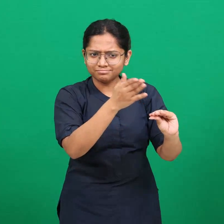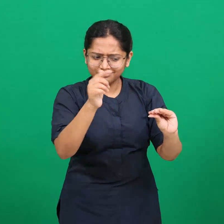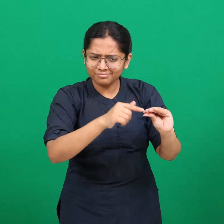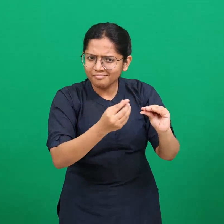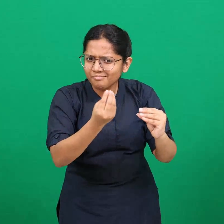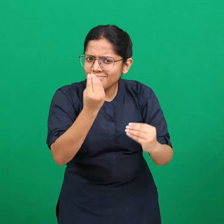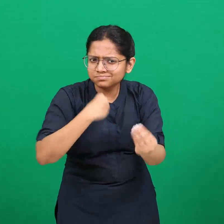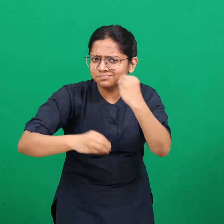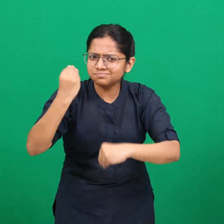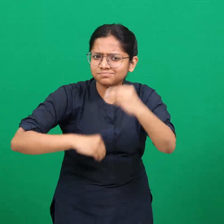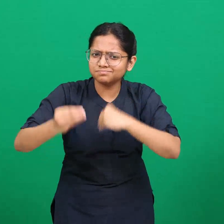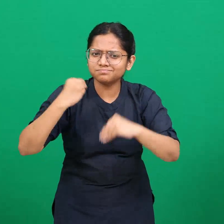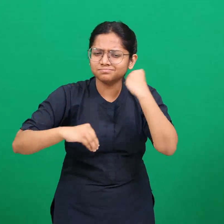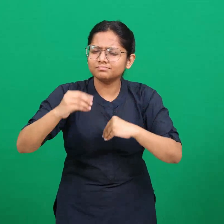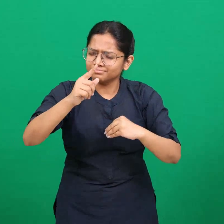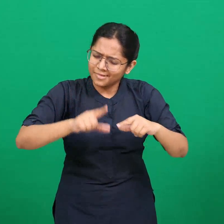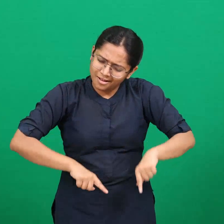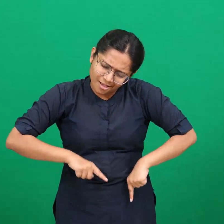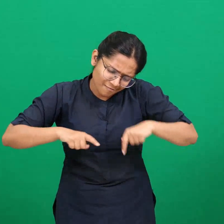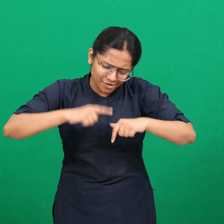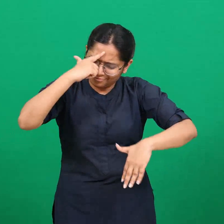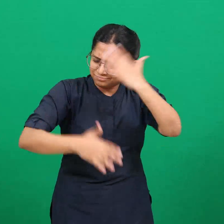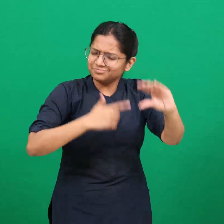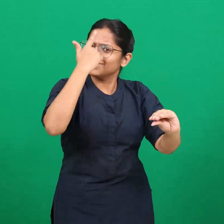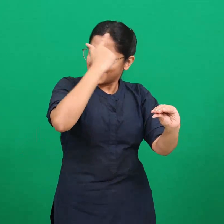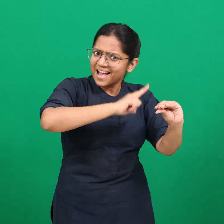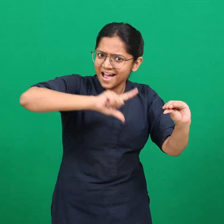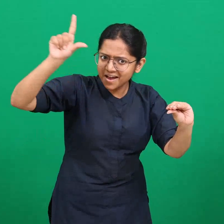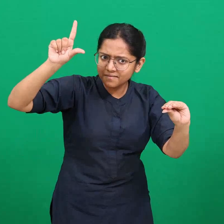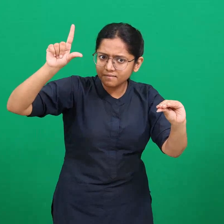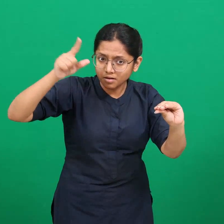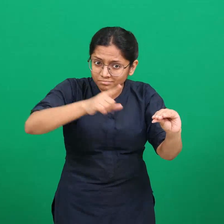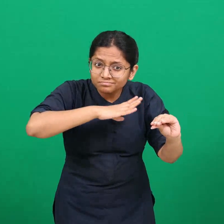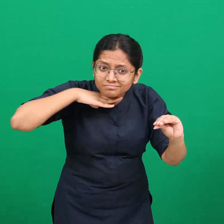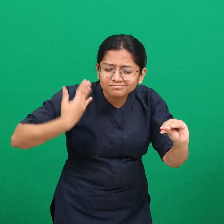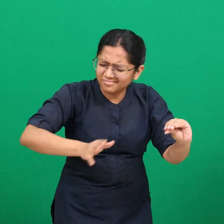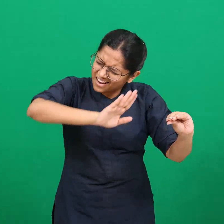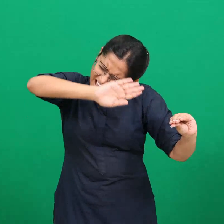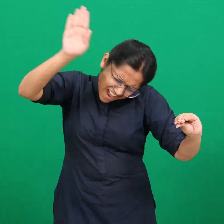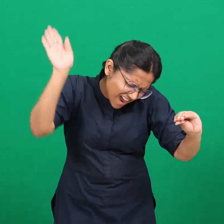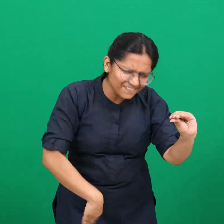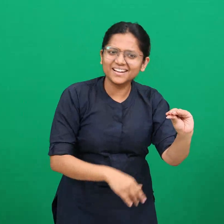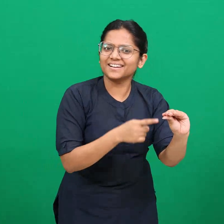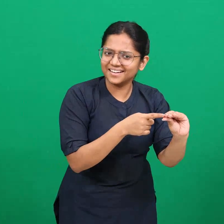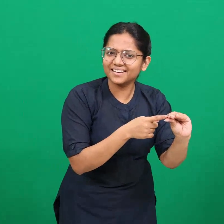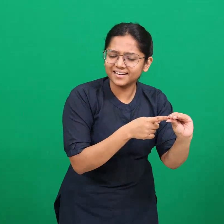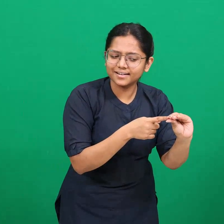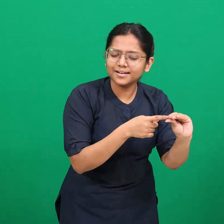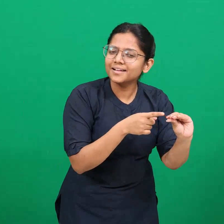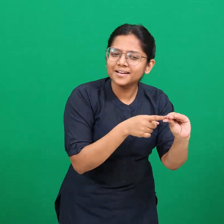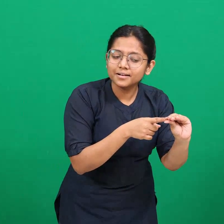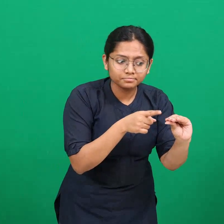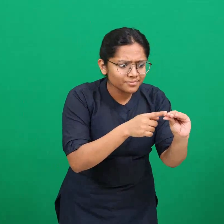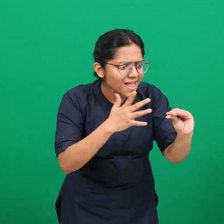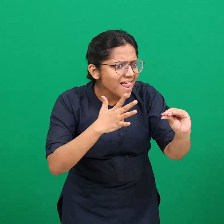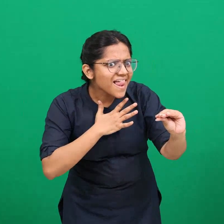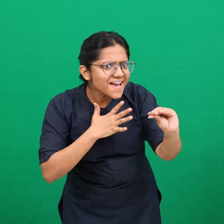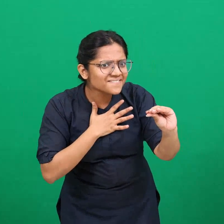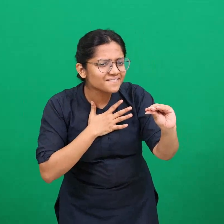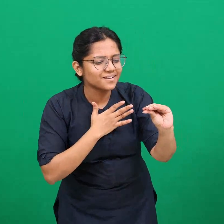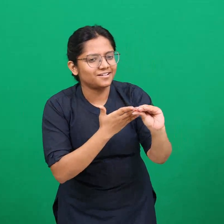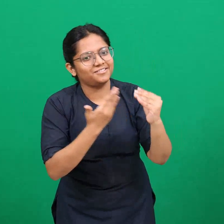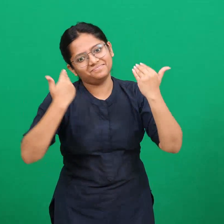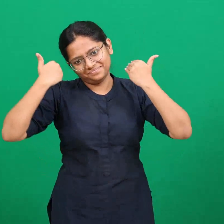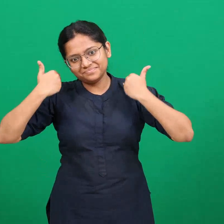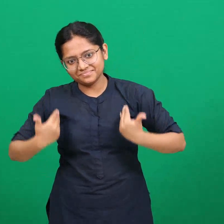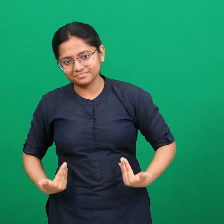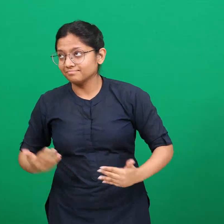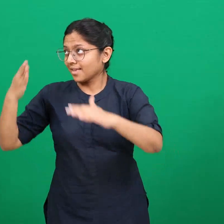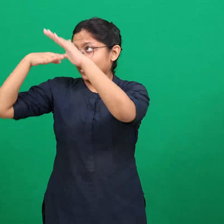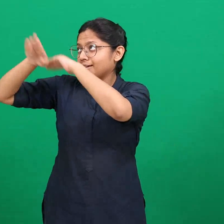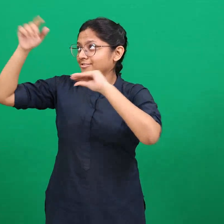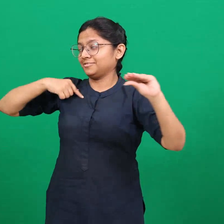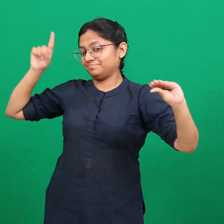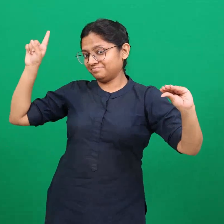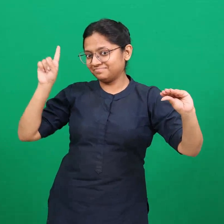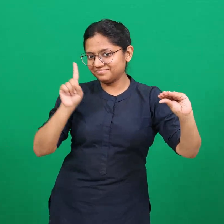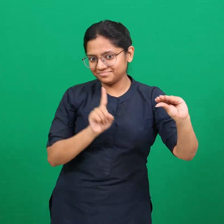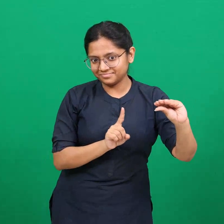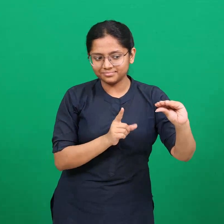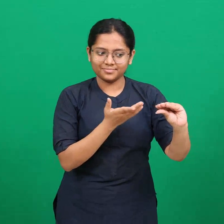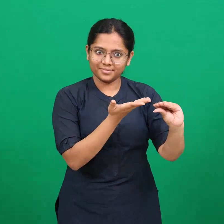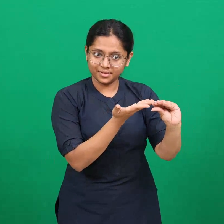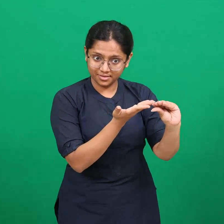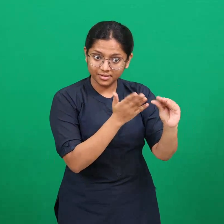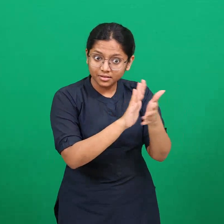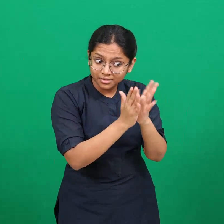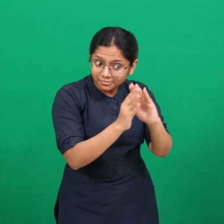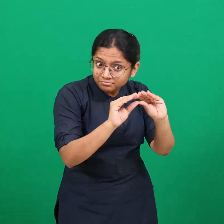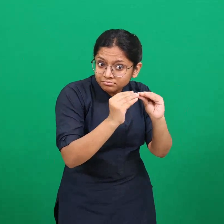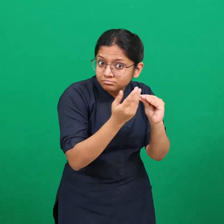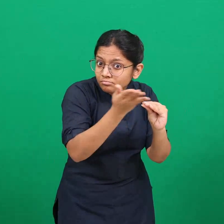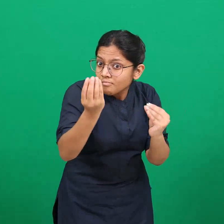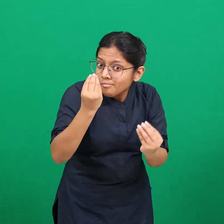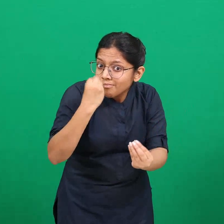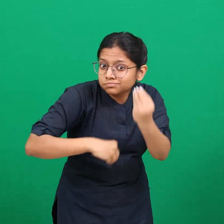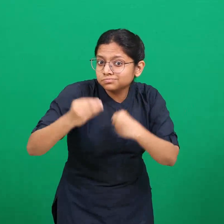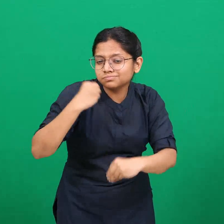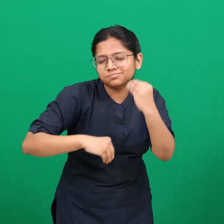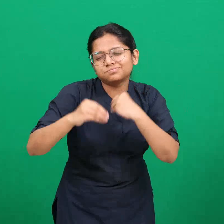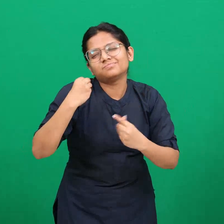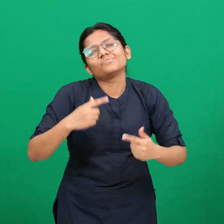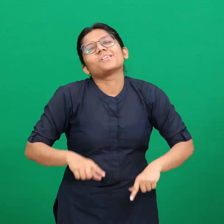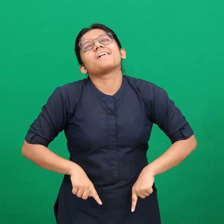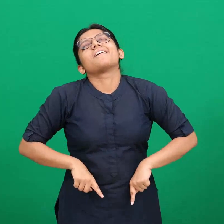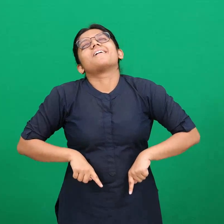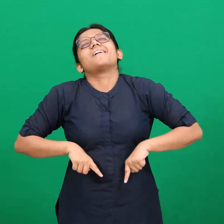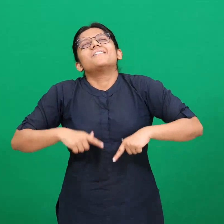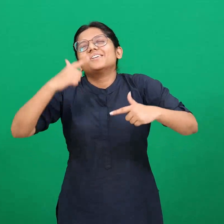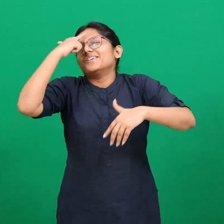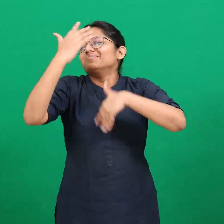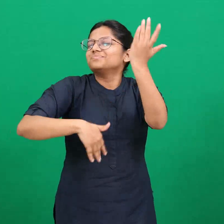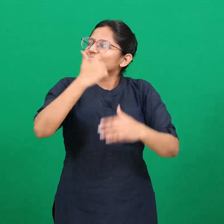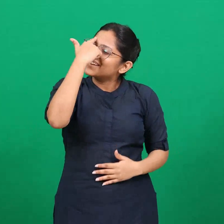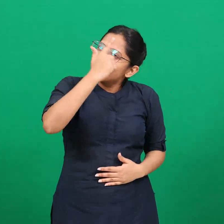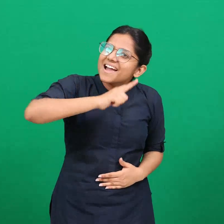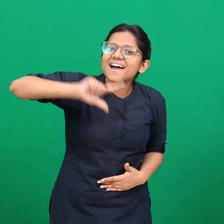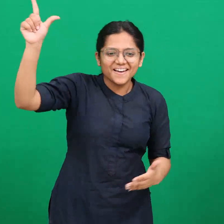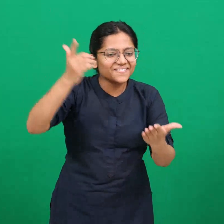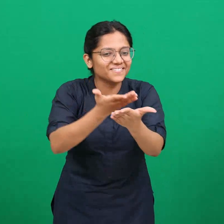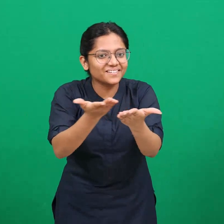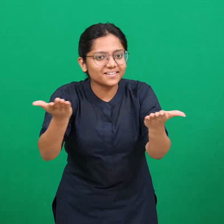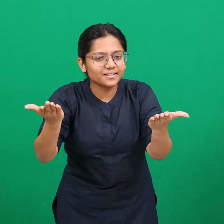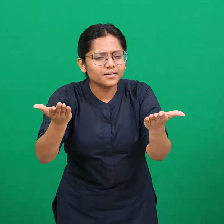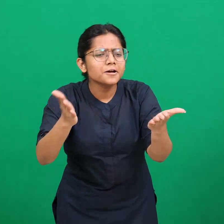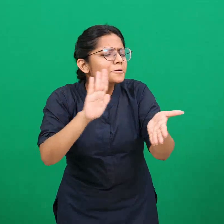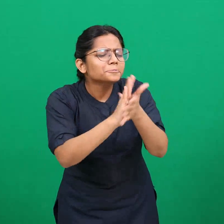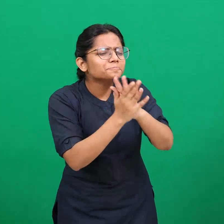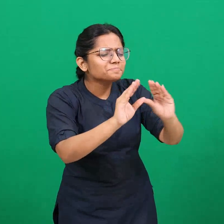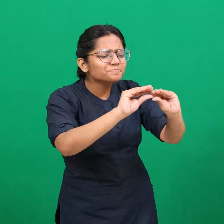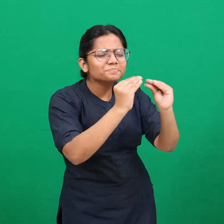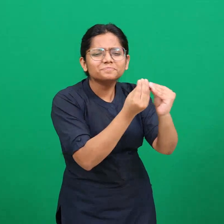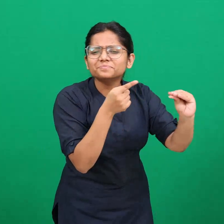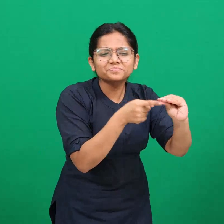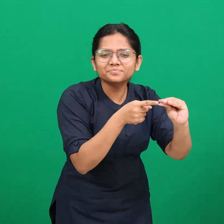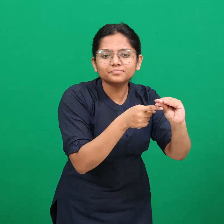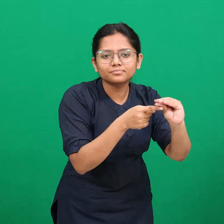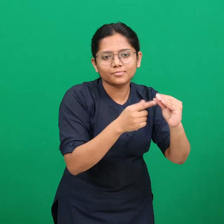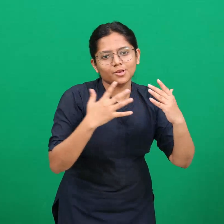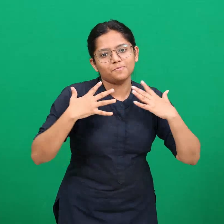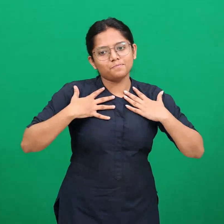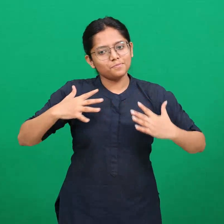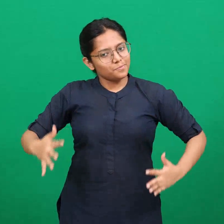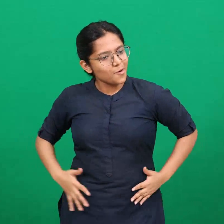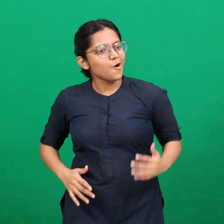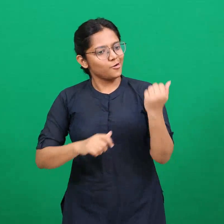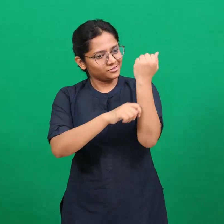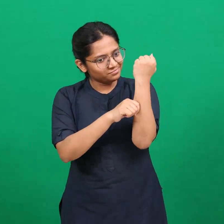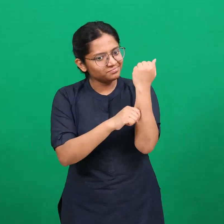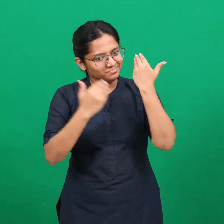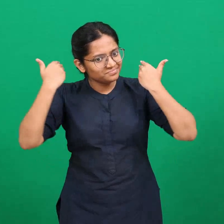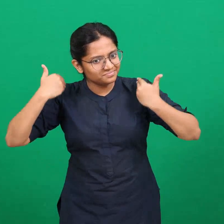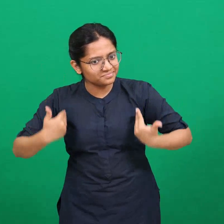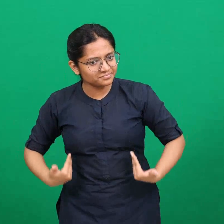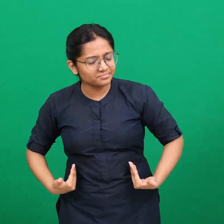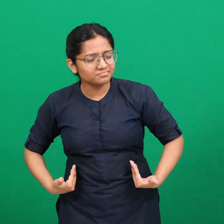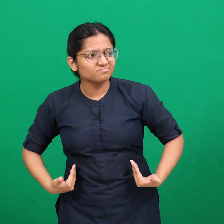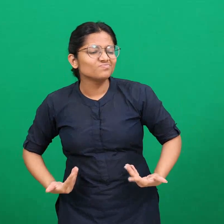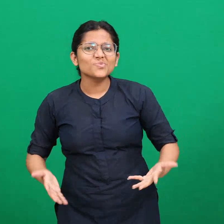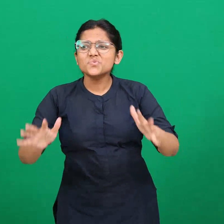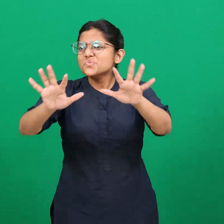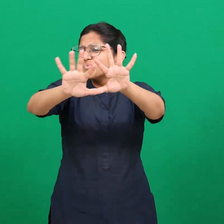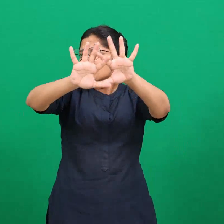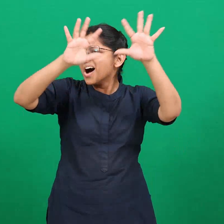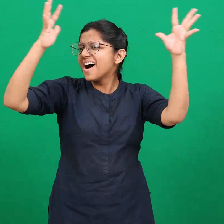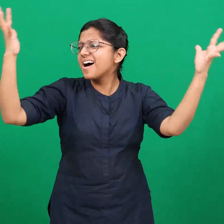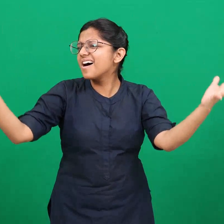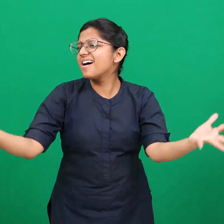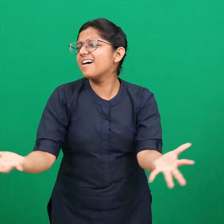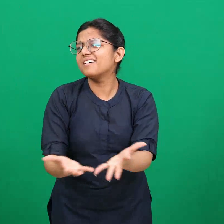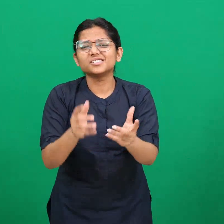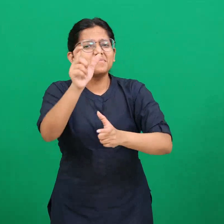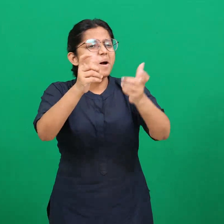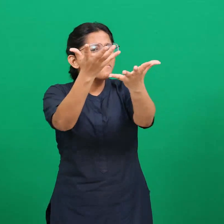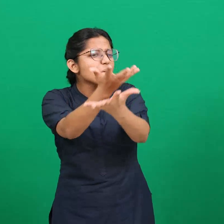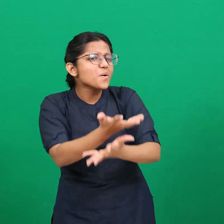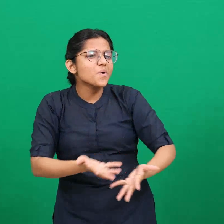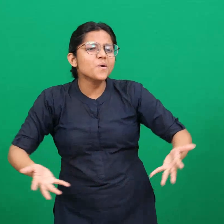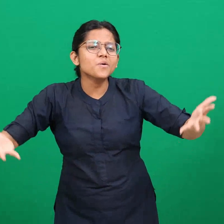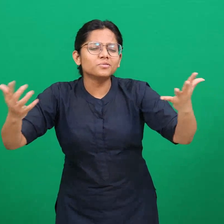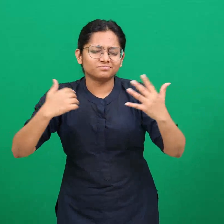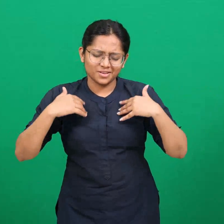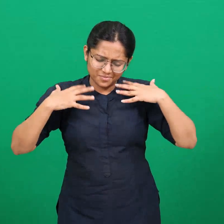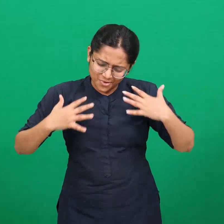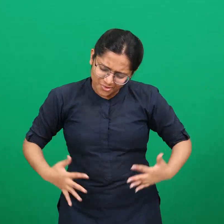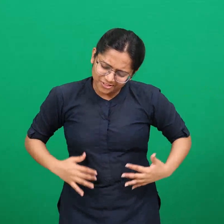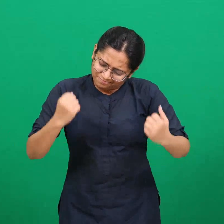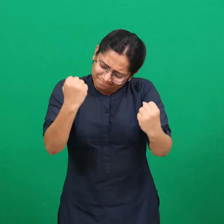I am the living bread that came down from heaven. If anyone eats of this bread, he will live forever.